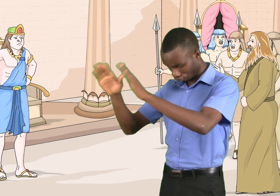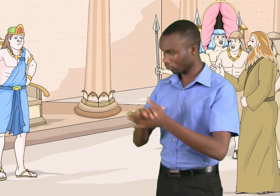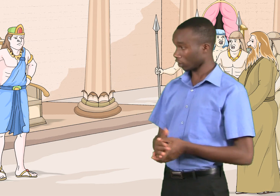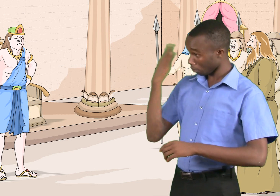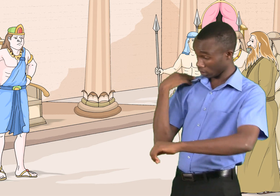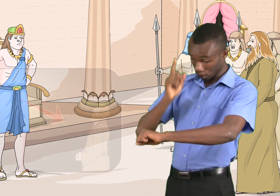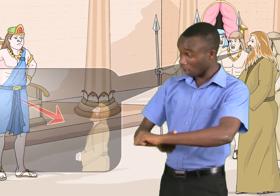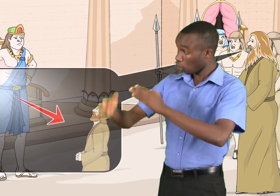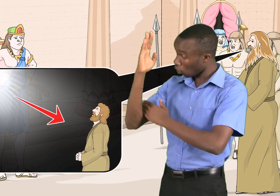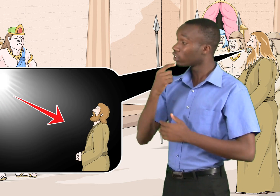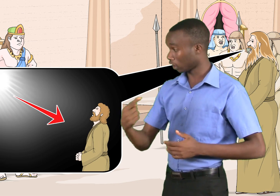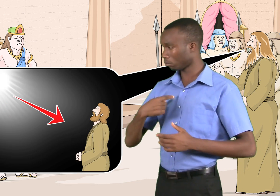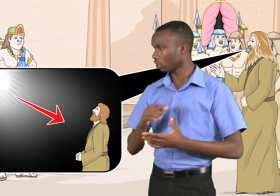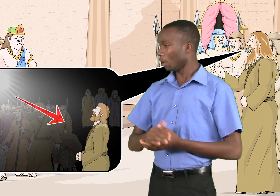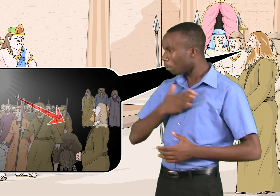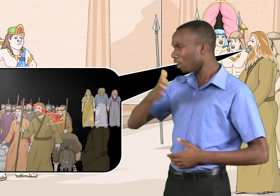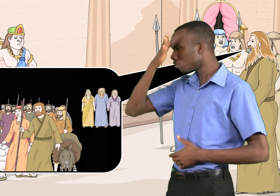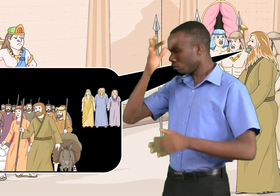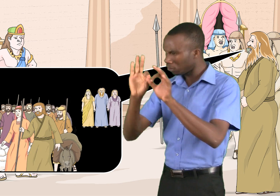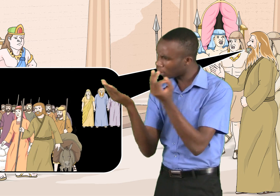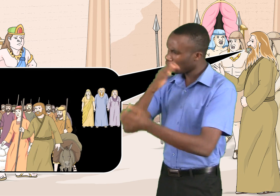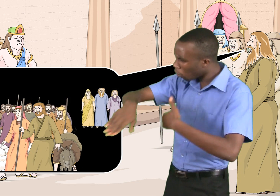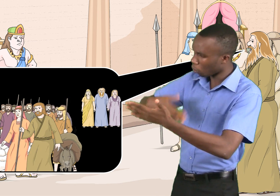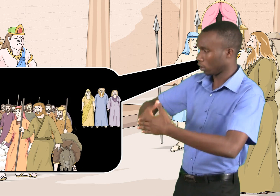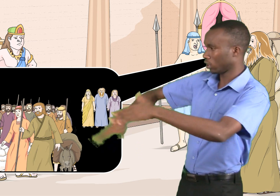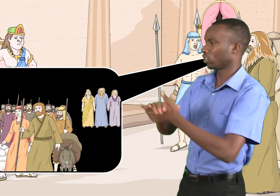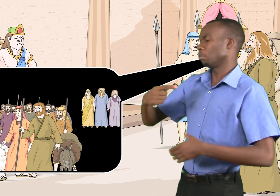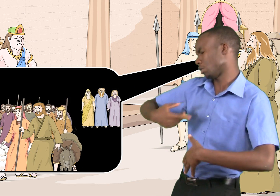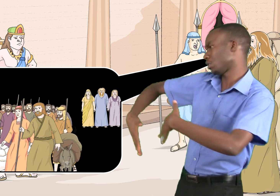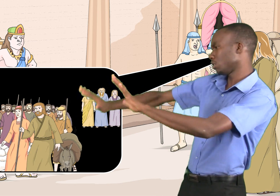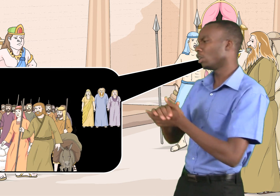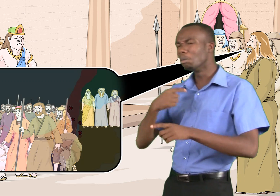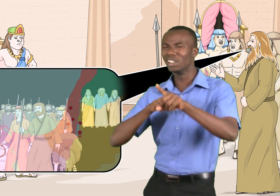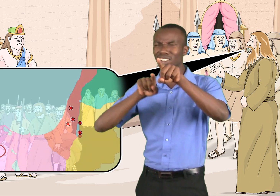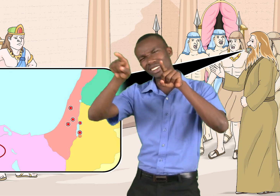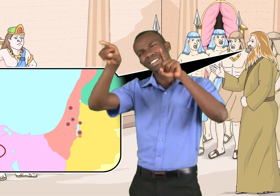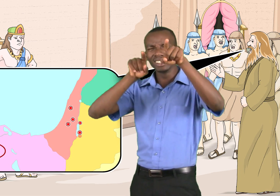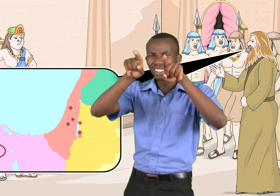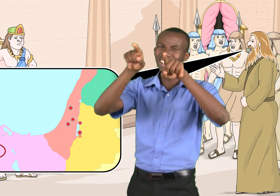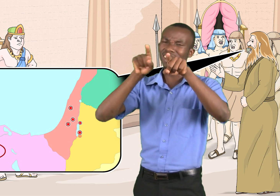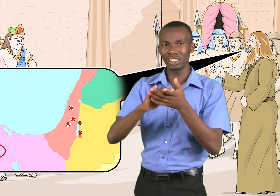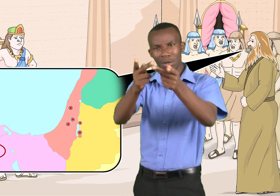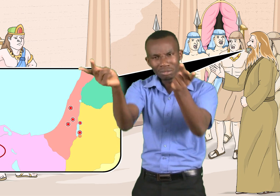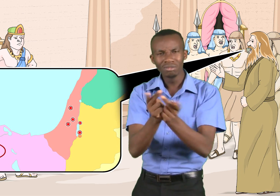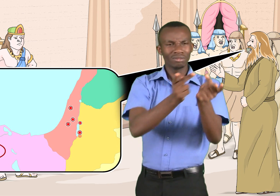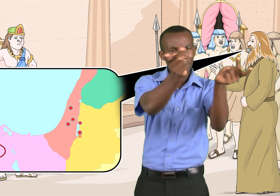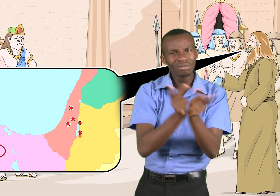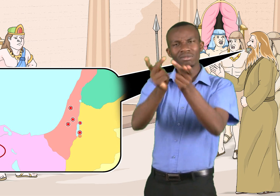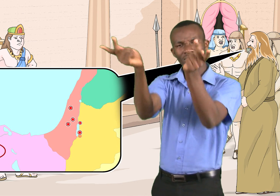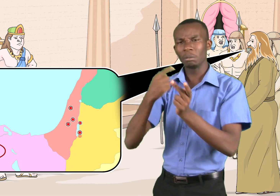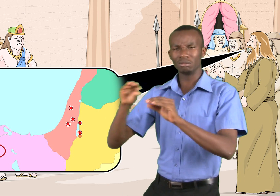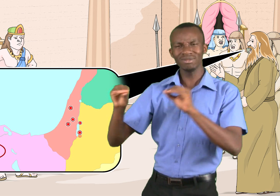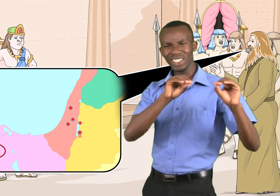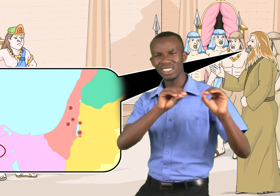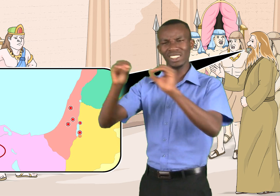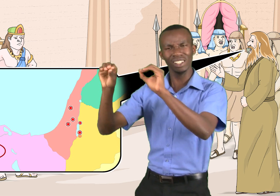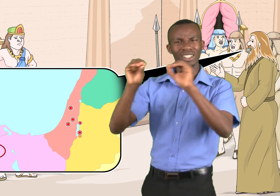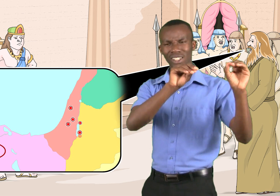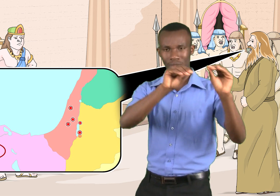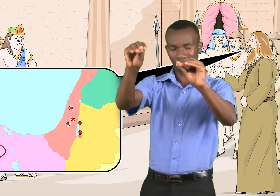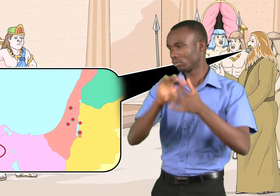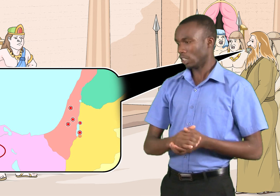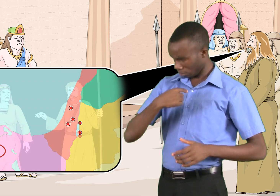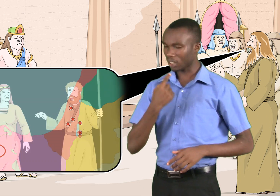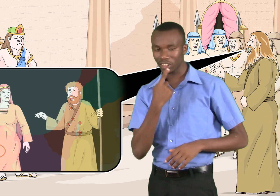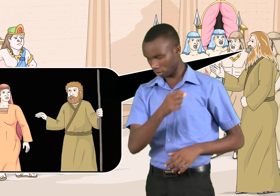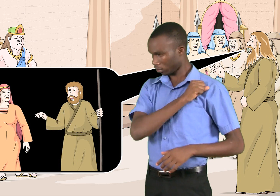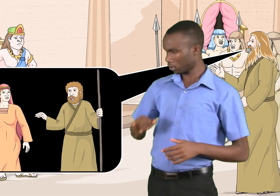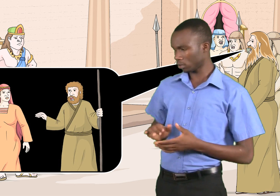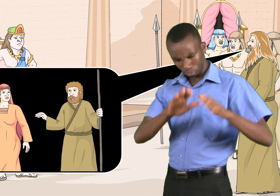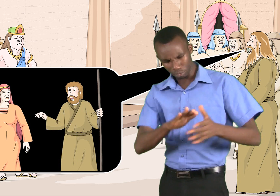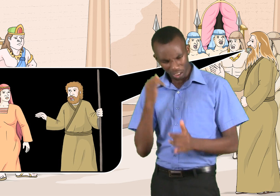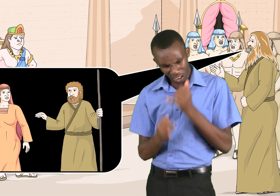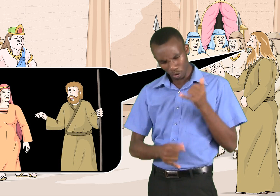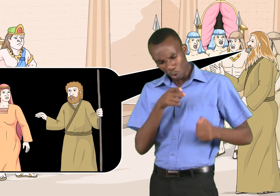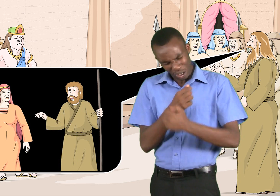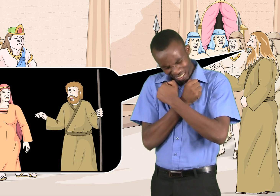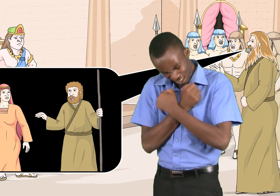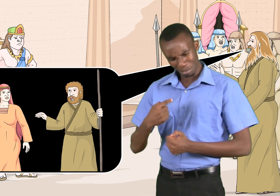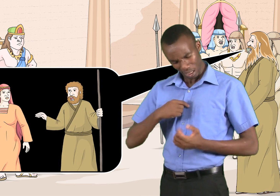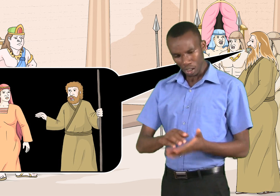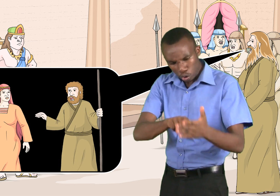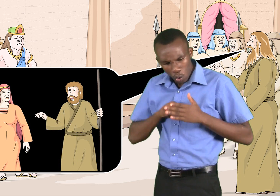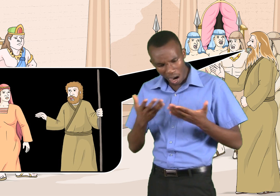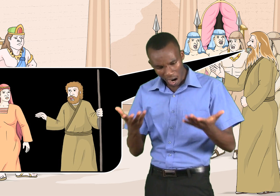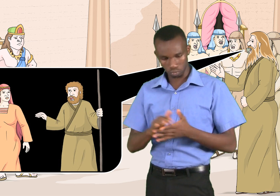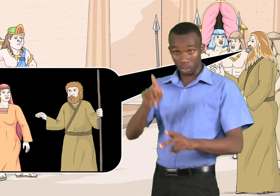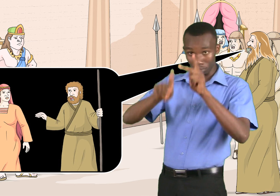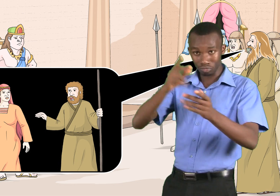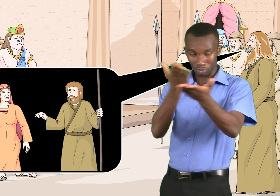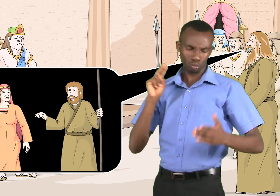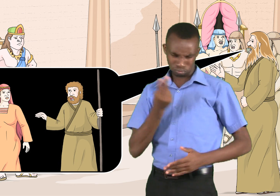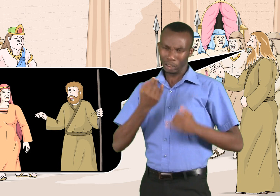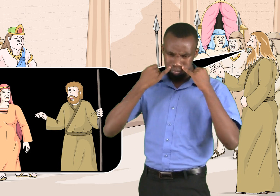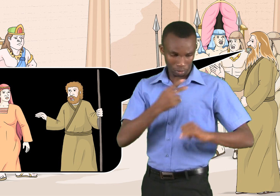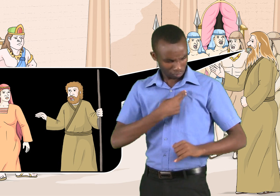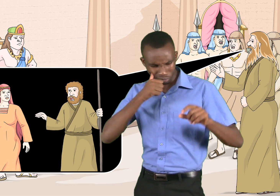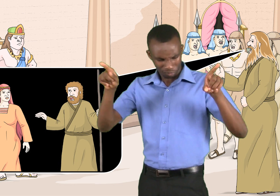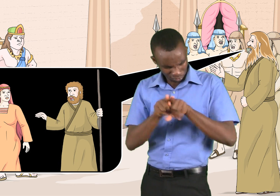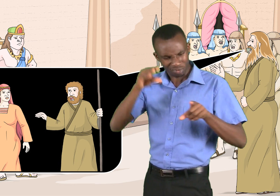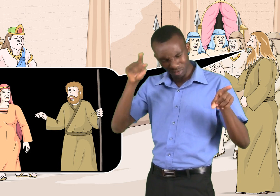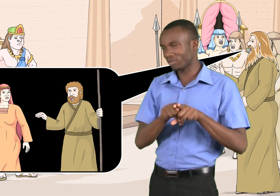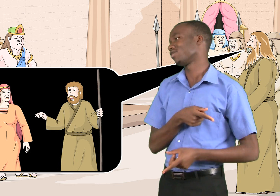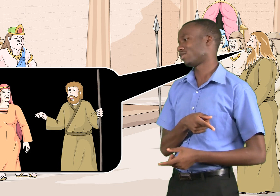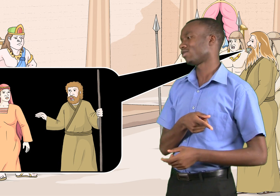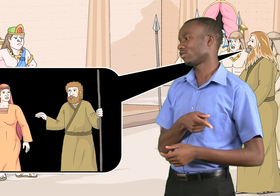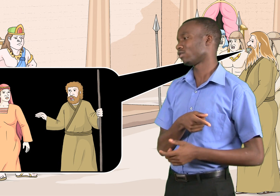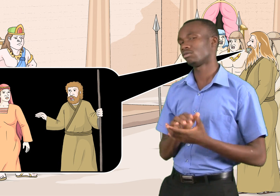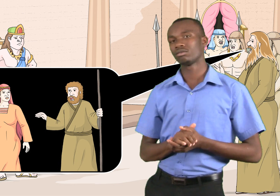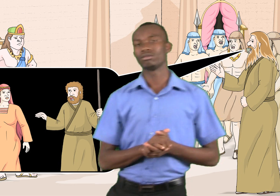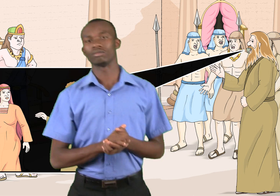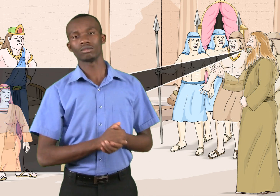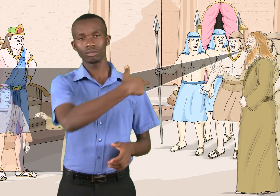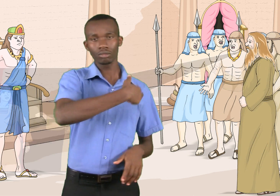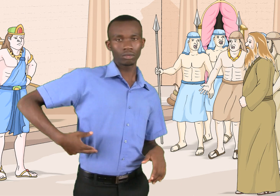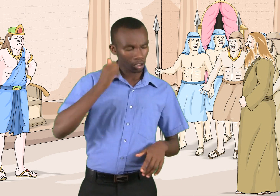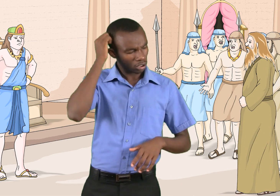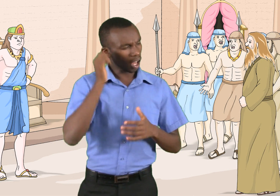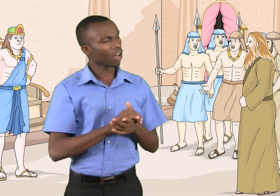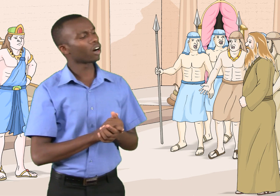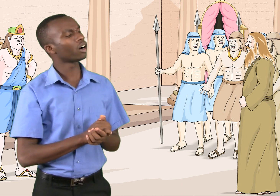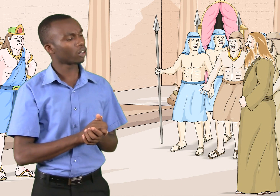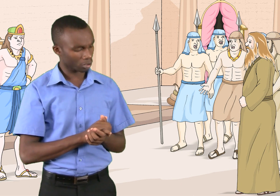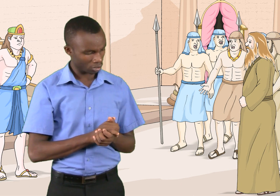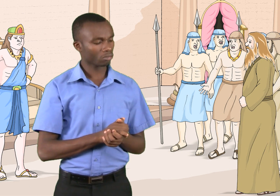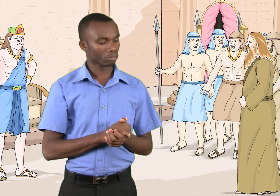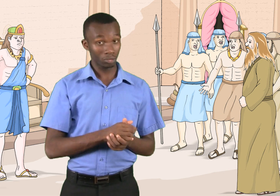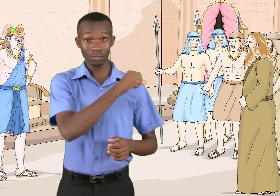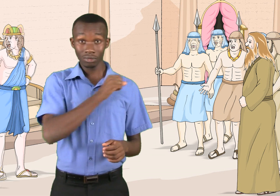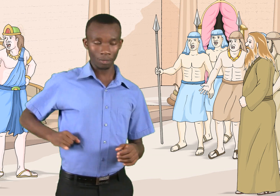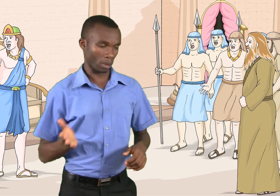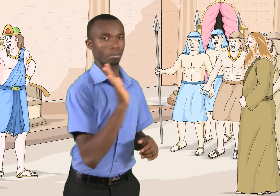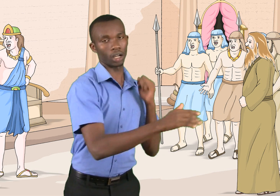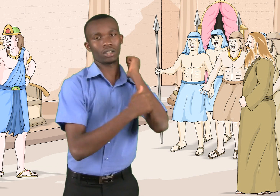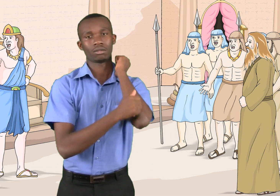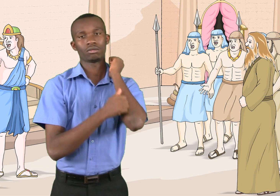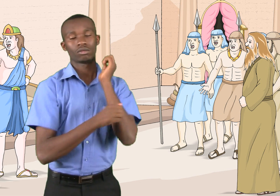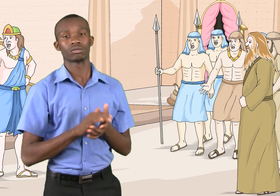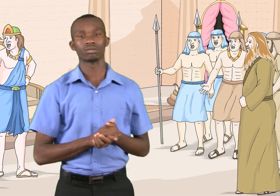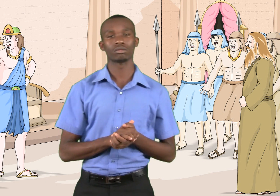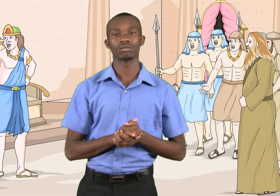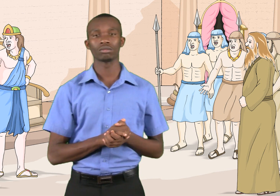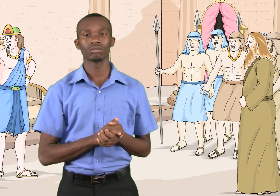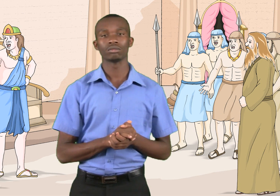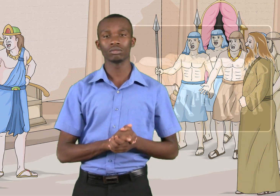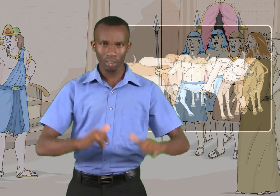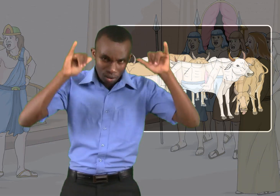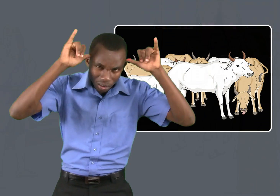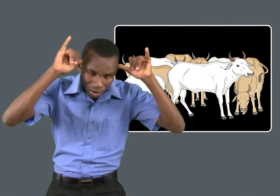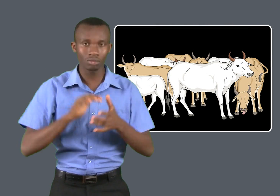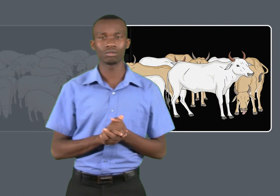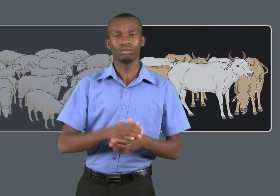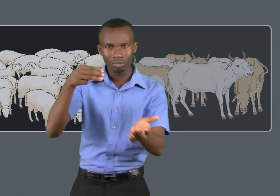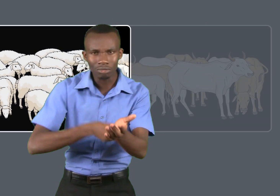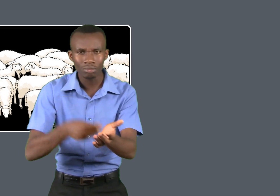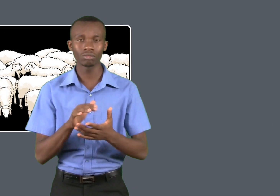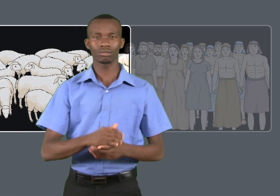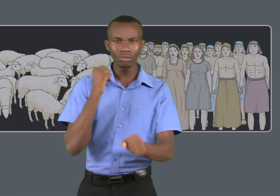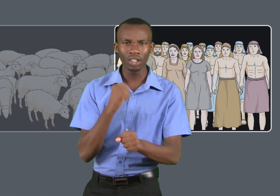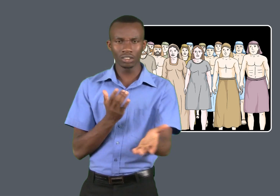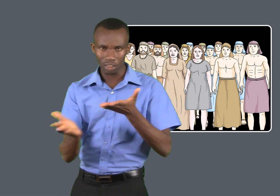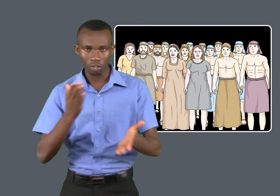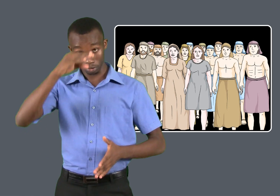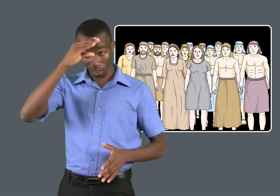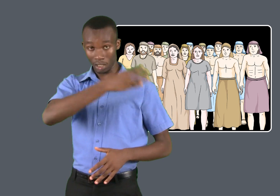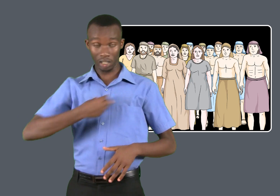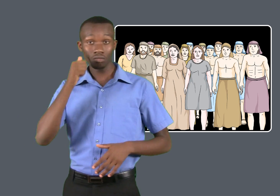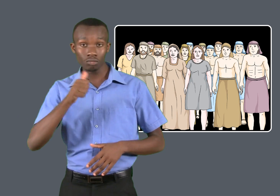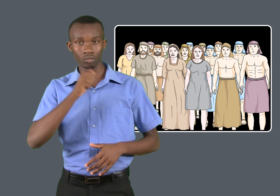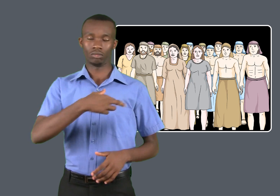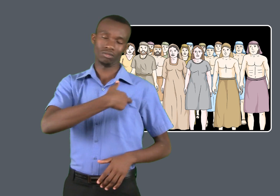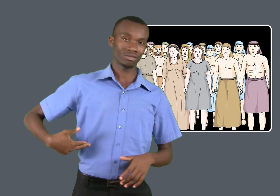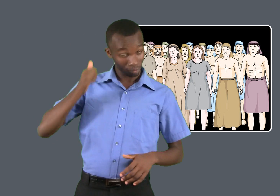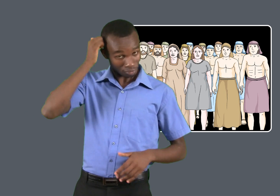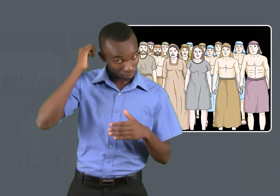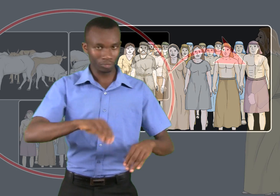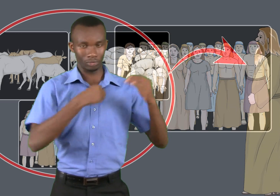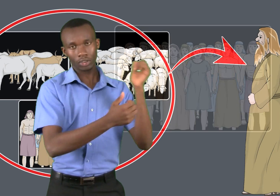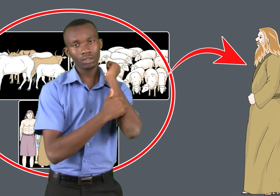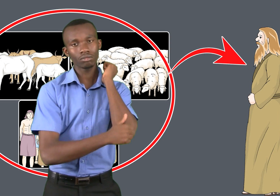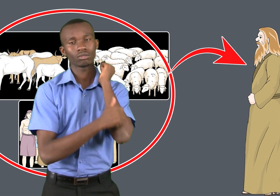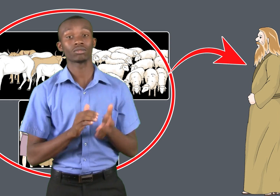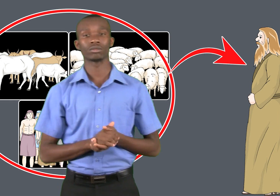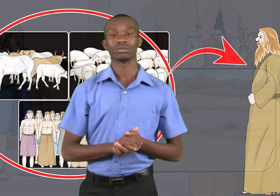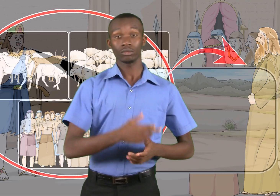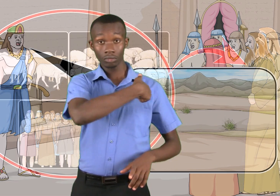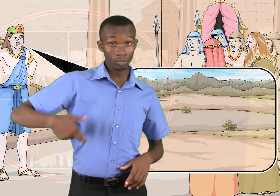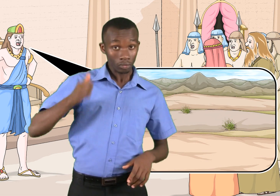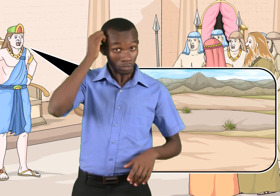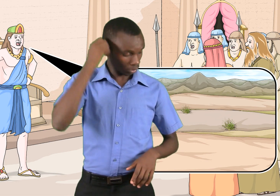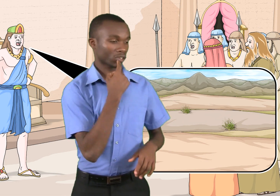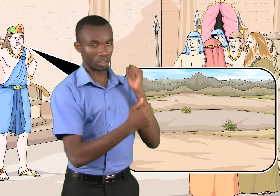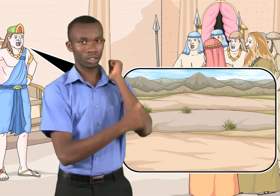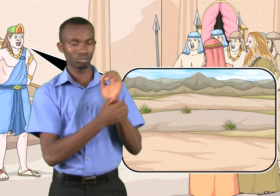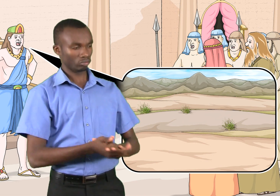So when God had me journey from my father’s house, I said to Sarah, ‘This is how you can show your loyalty to me: Wherever we go, say of me, “He is my brother.”’” So Abimelech brought sheep and cattle, menservants and maidservants, and he gave them to Abraham and restored his wife Sarah to him.